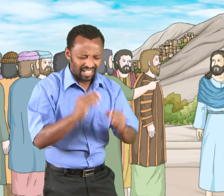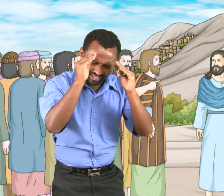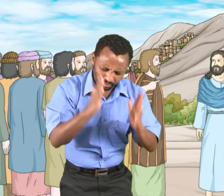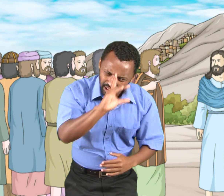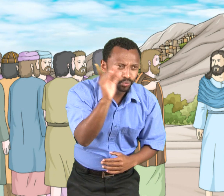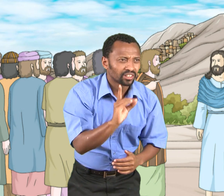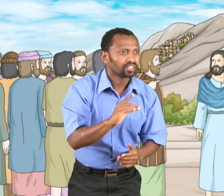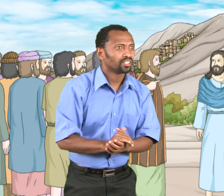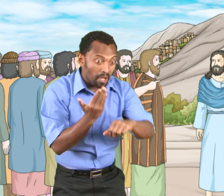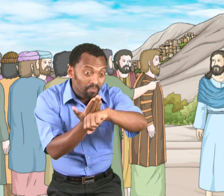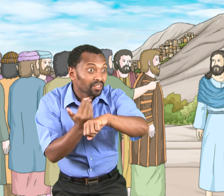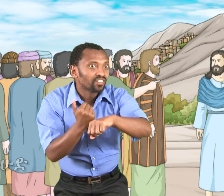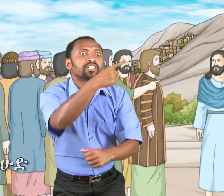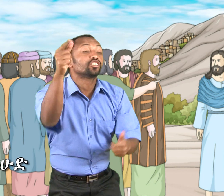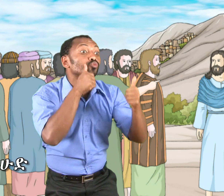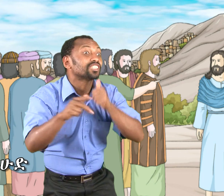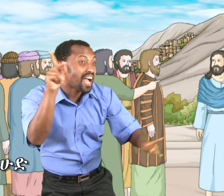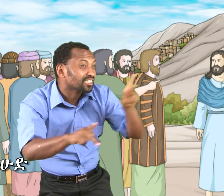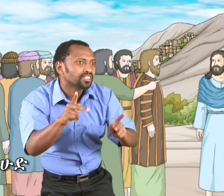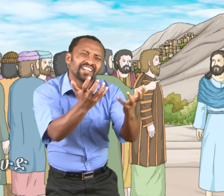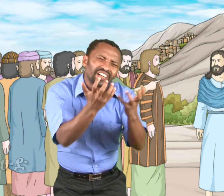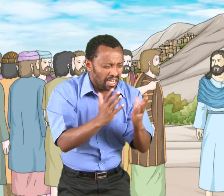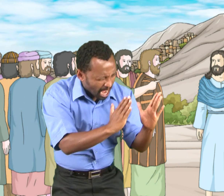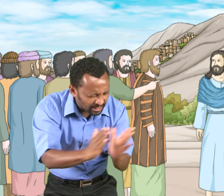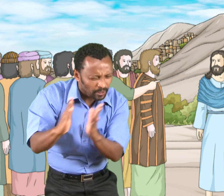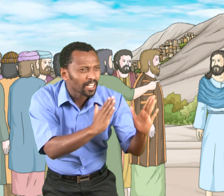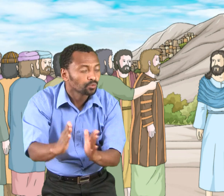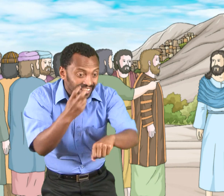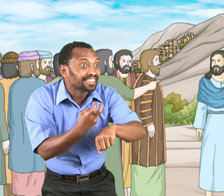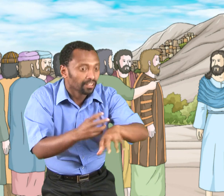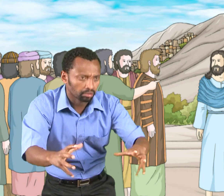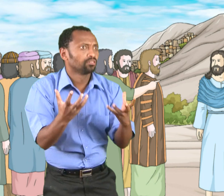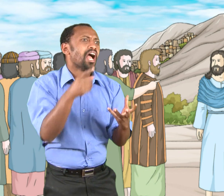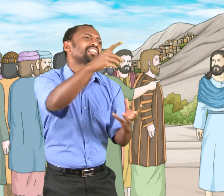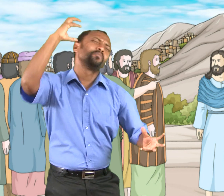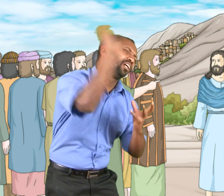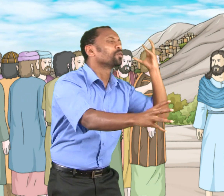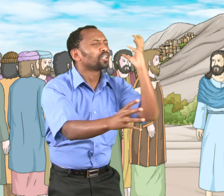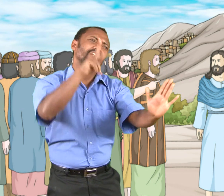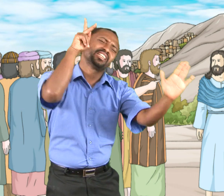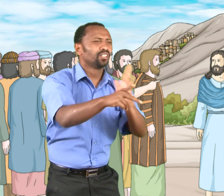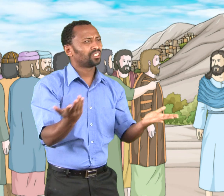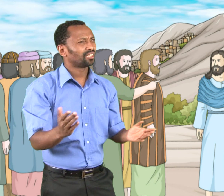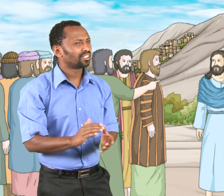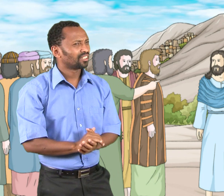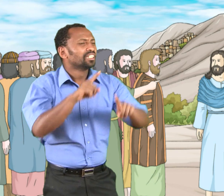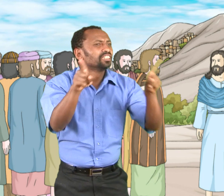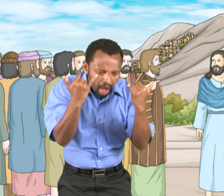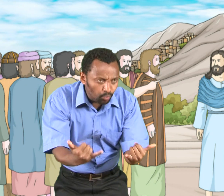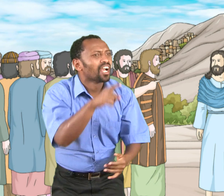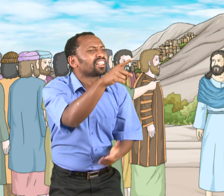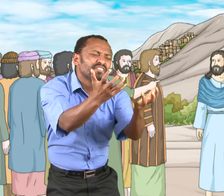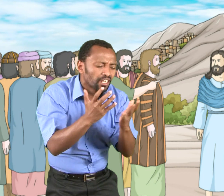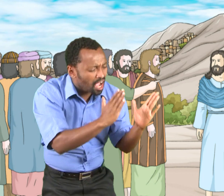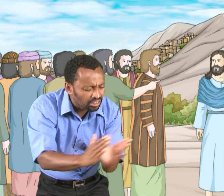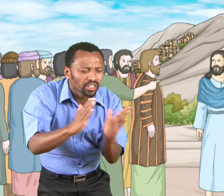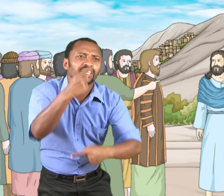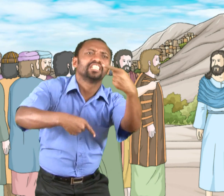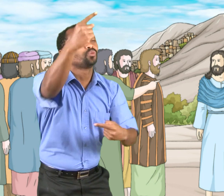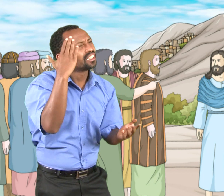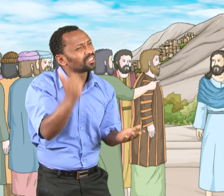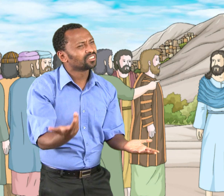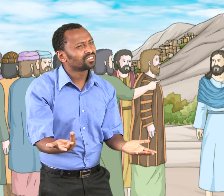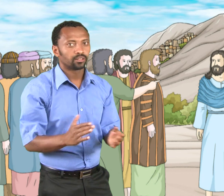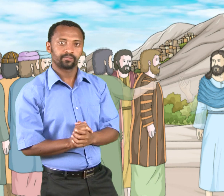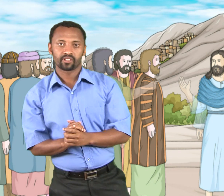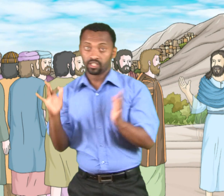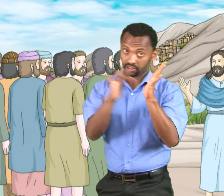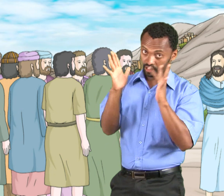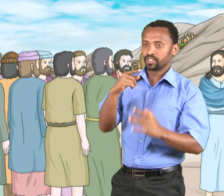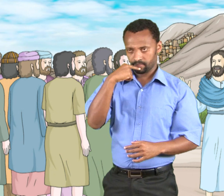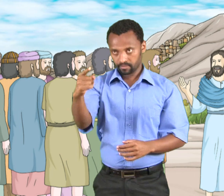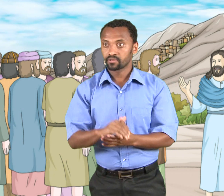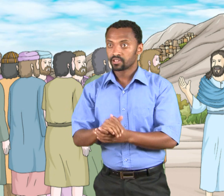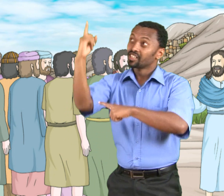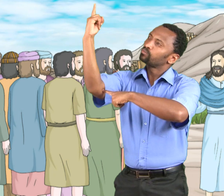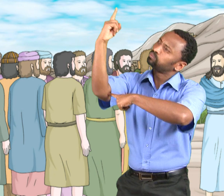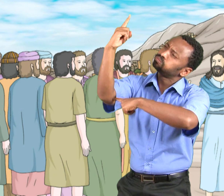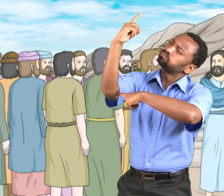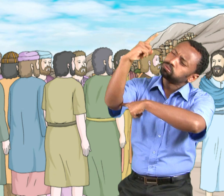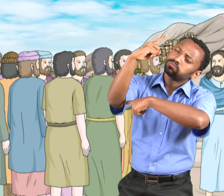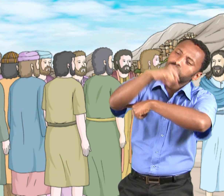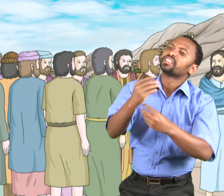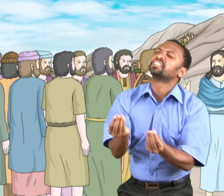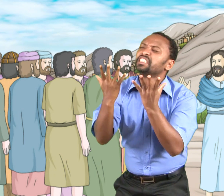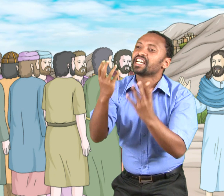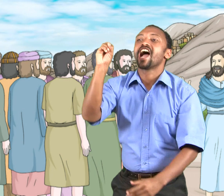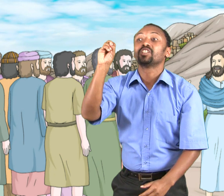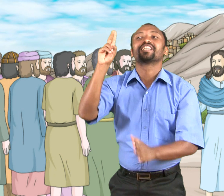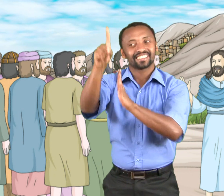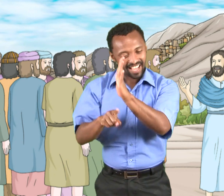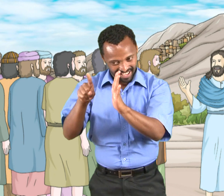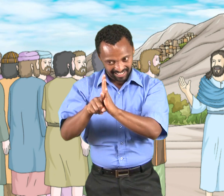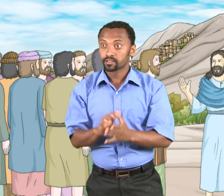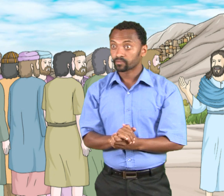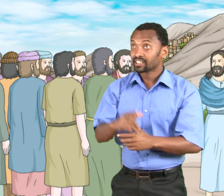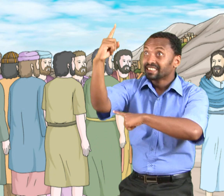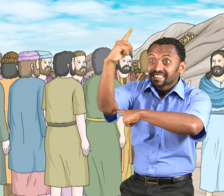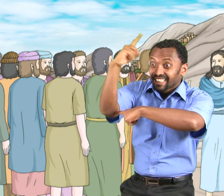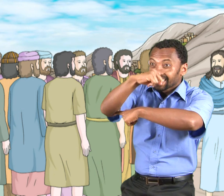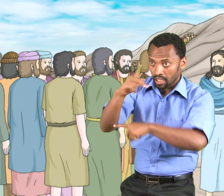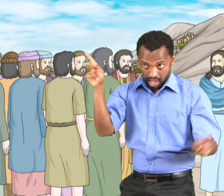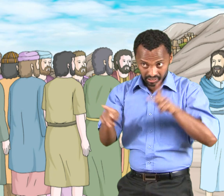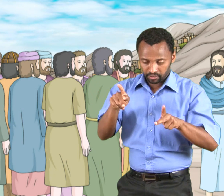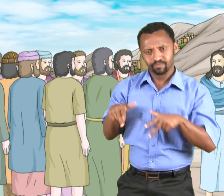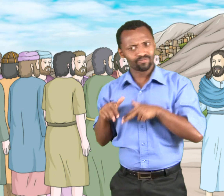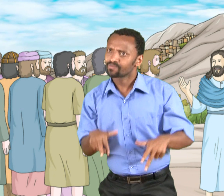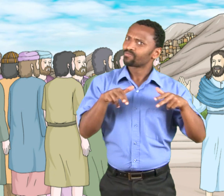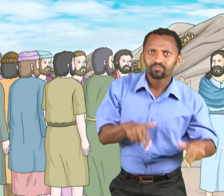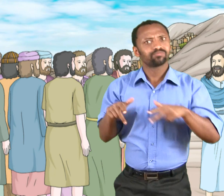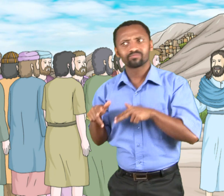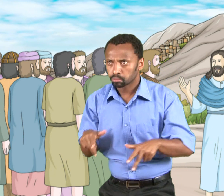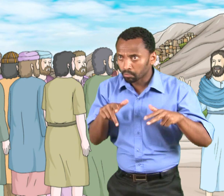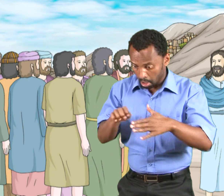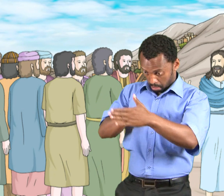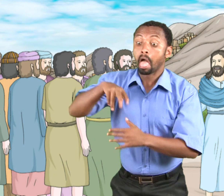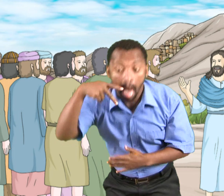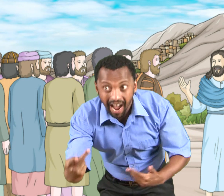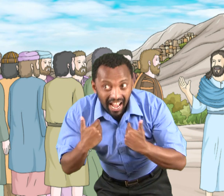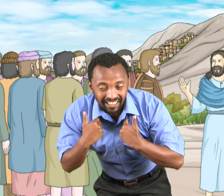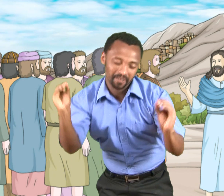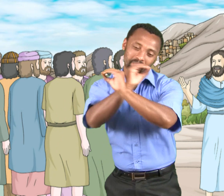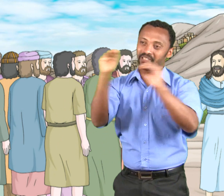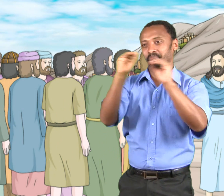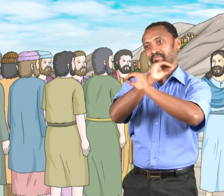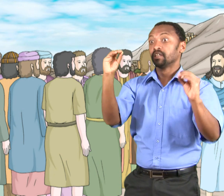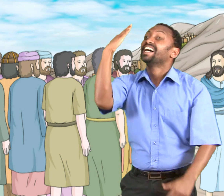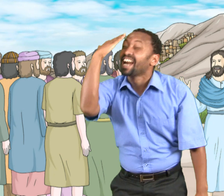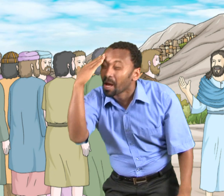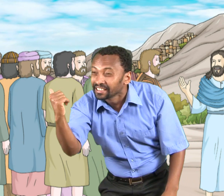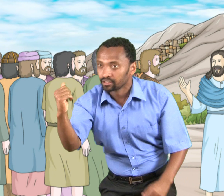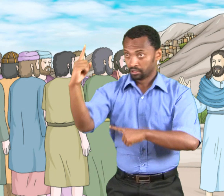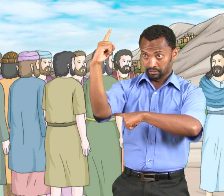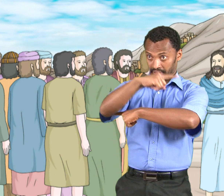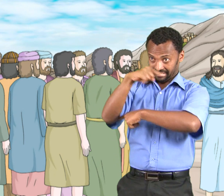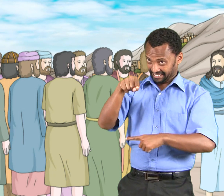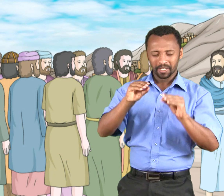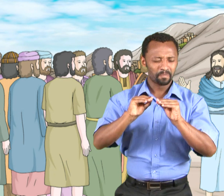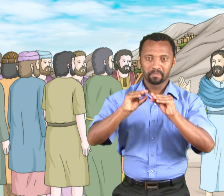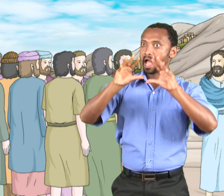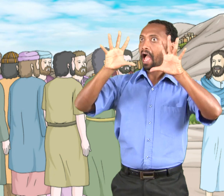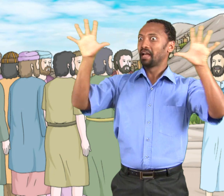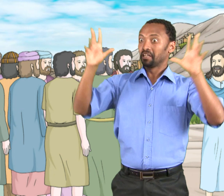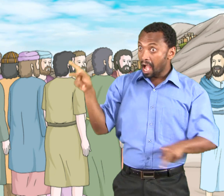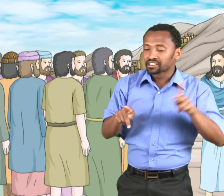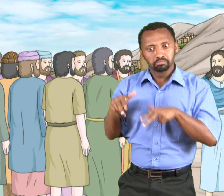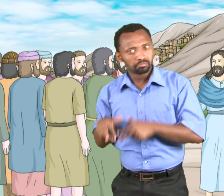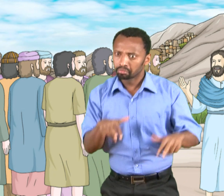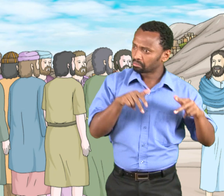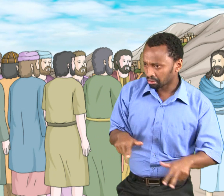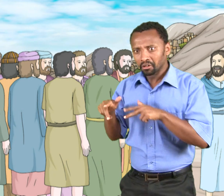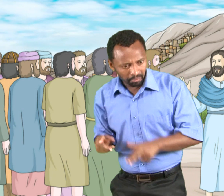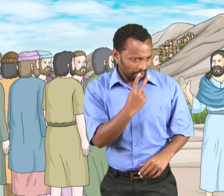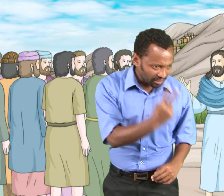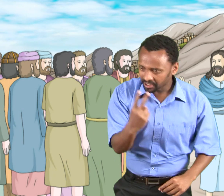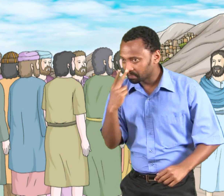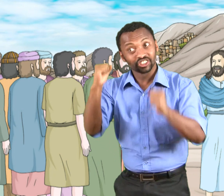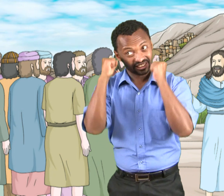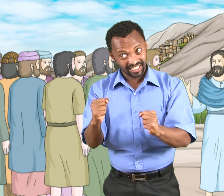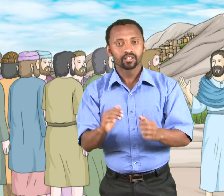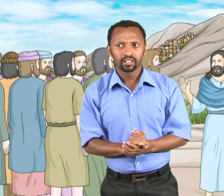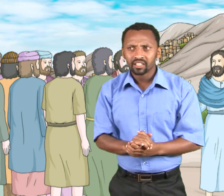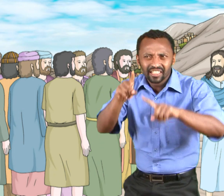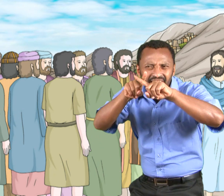“Rabbi,” they replied, “the Jews just tried to stone You, and You are going back there?” Jesus answered, “Are there not twelve hours of daylight? If anyone walks in the daytime, he will not stumble, because he sees by the light of this world.